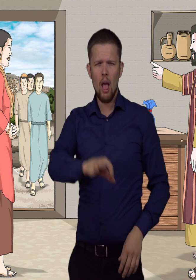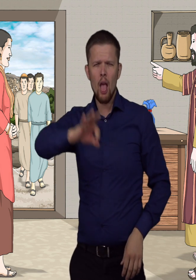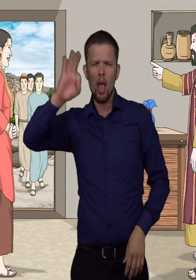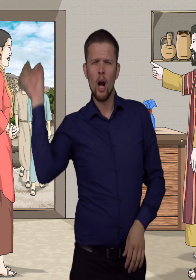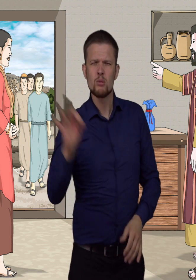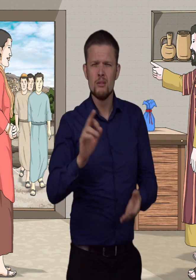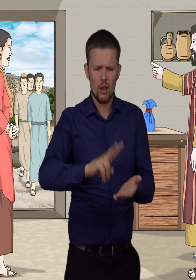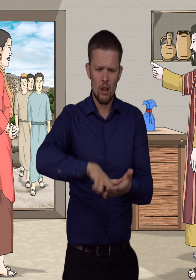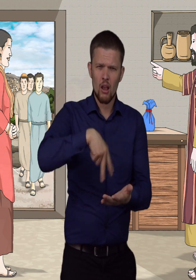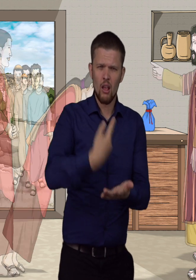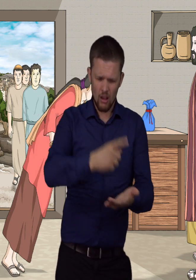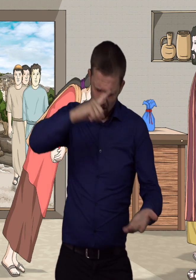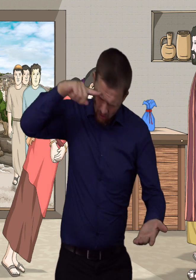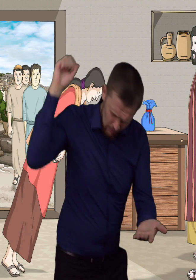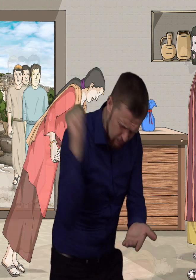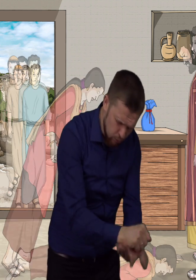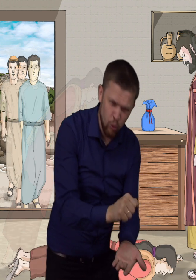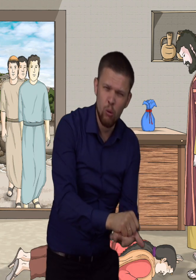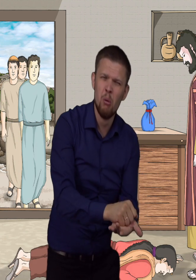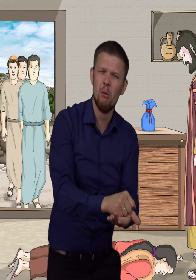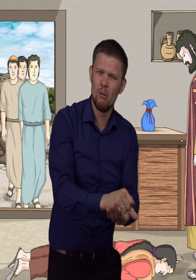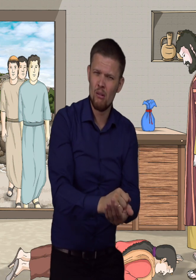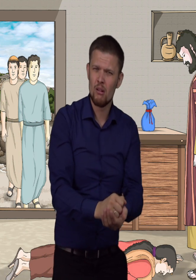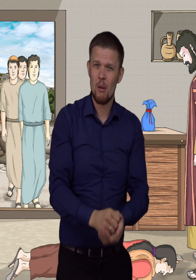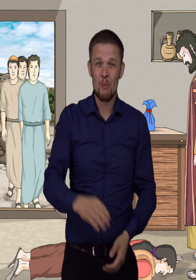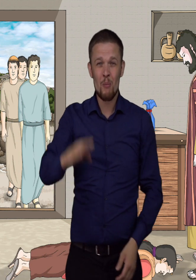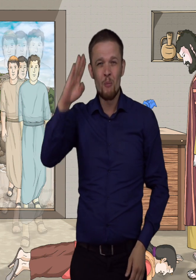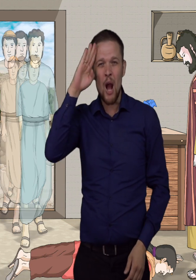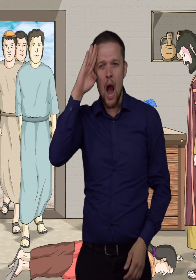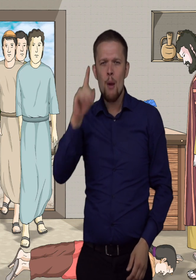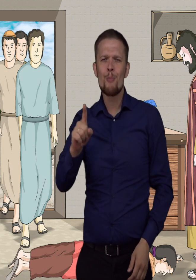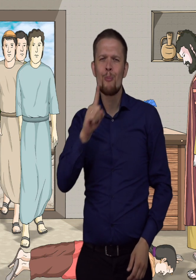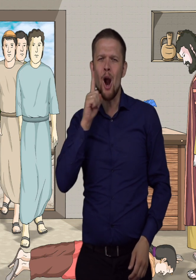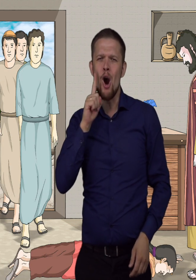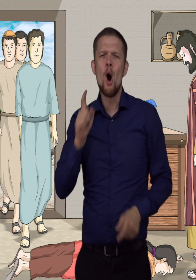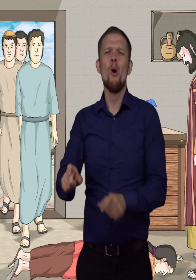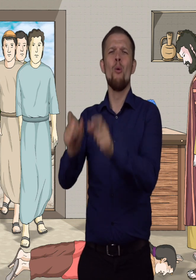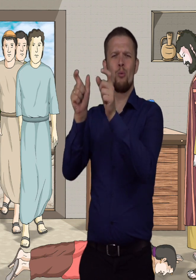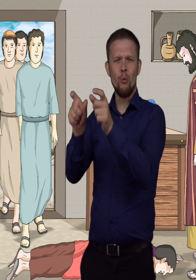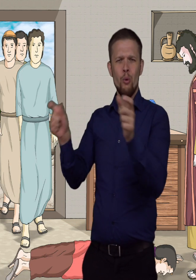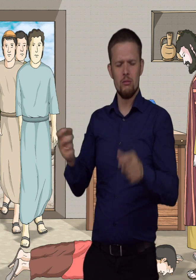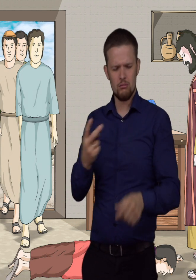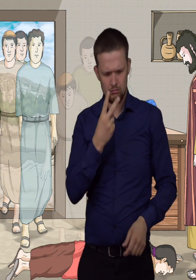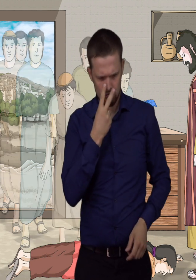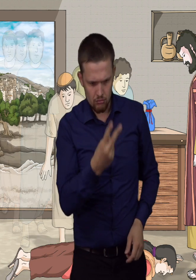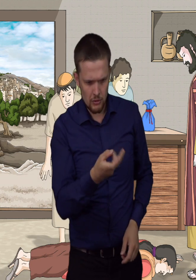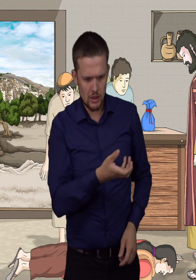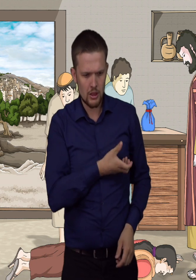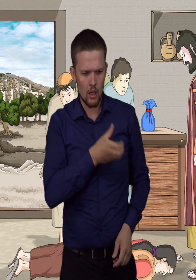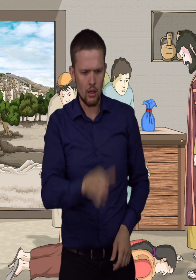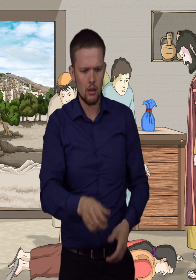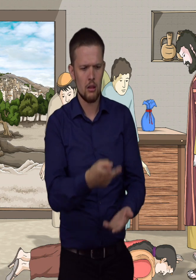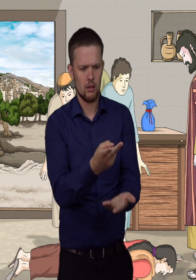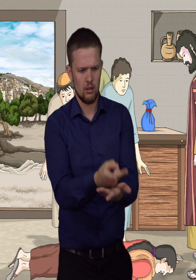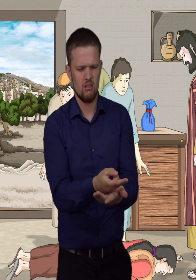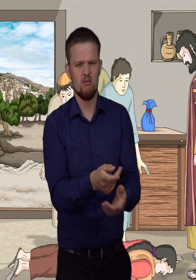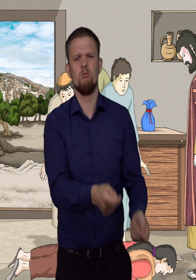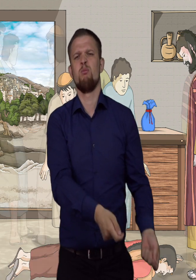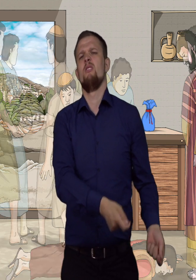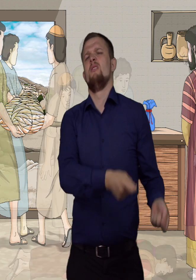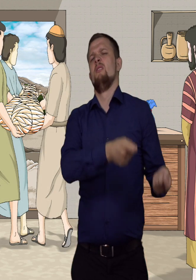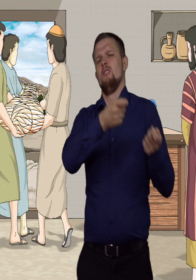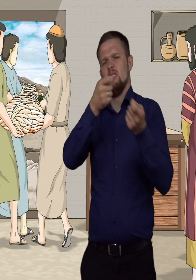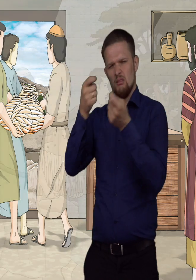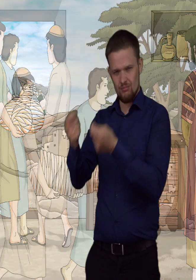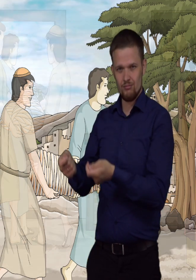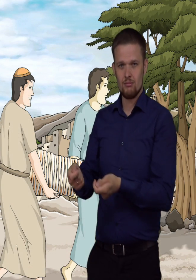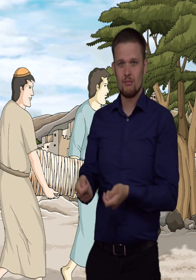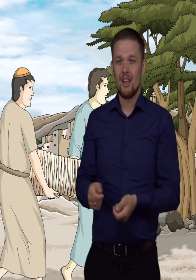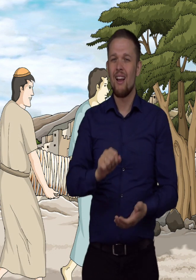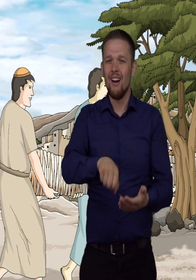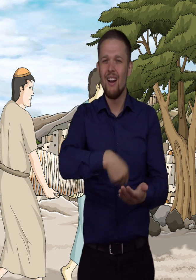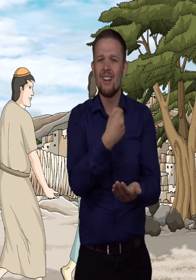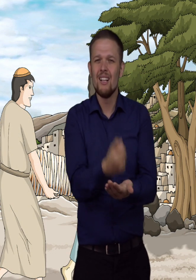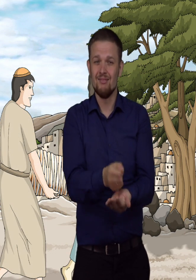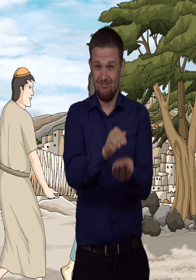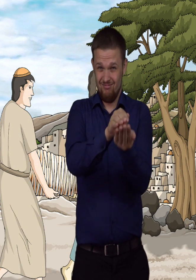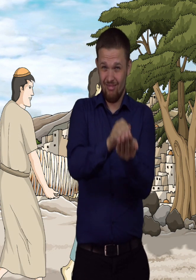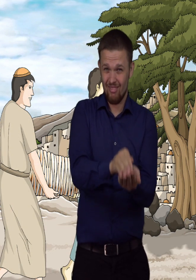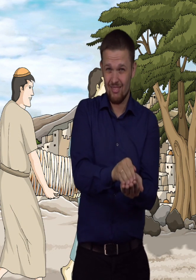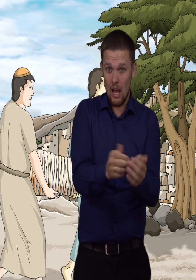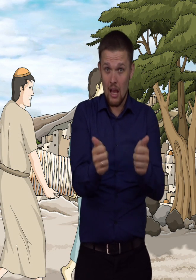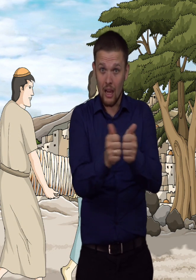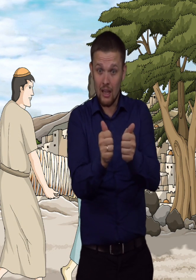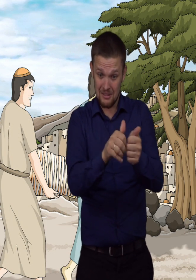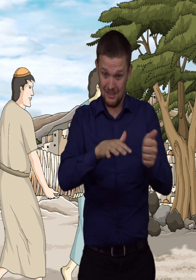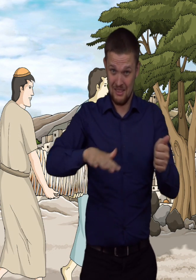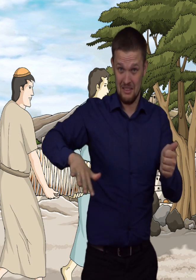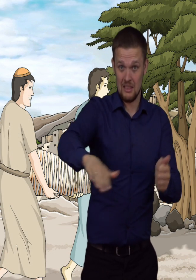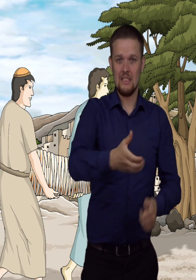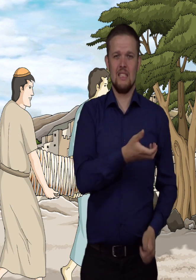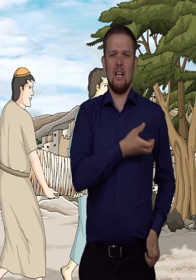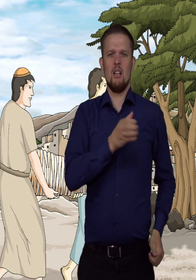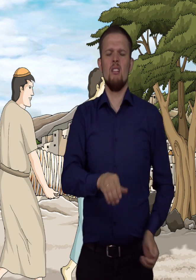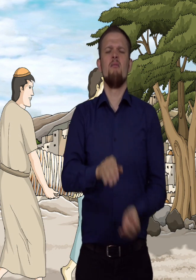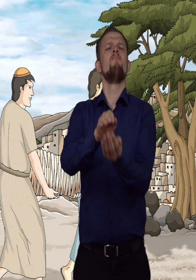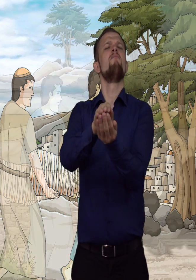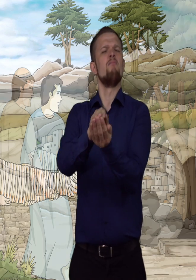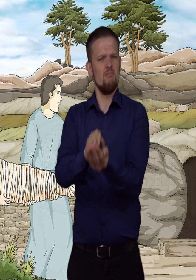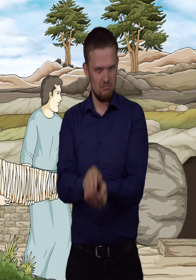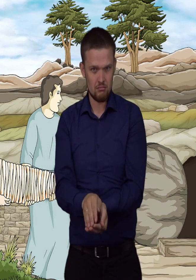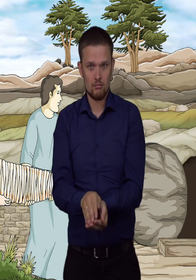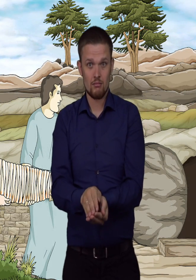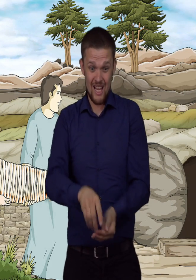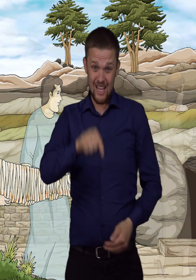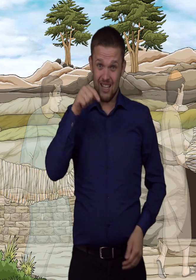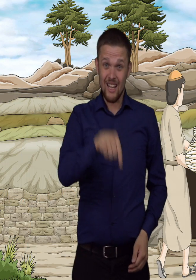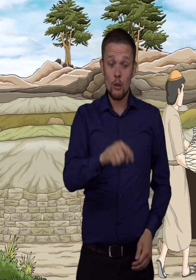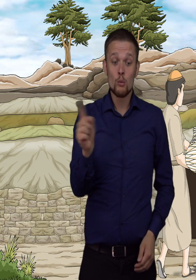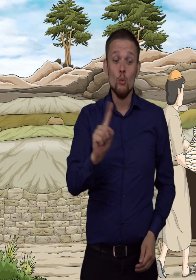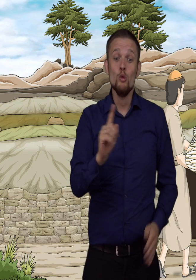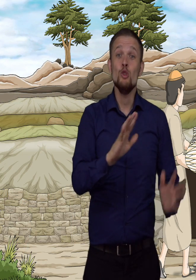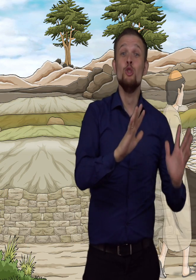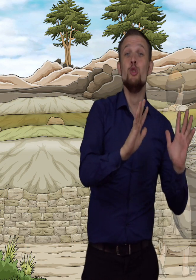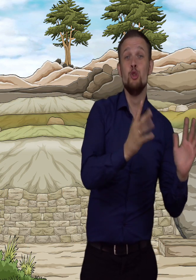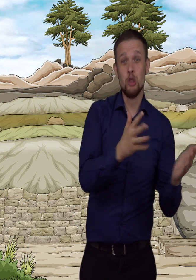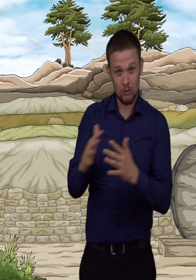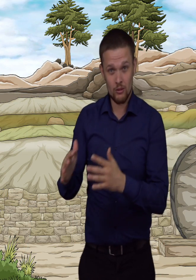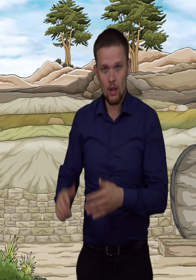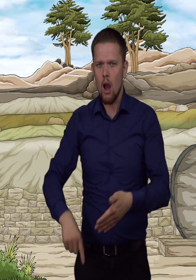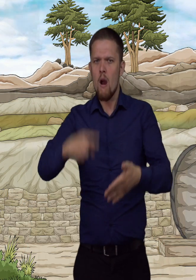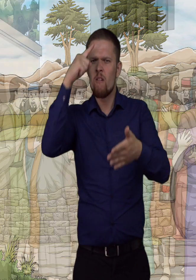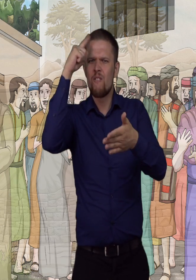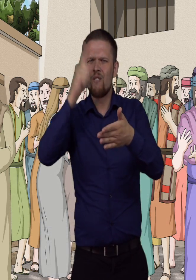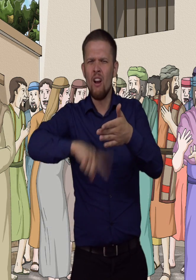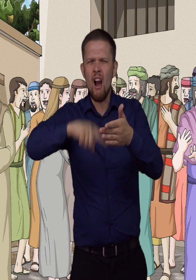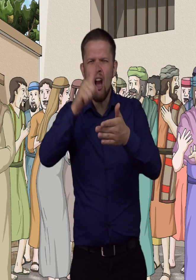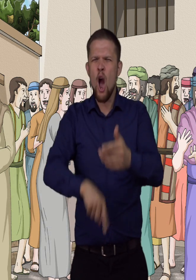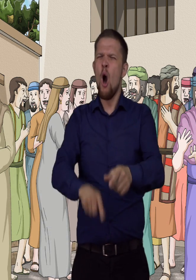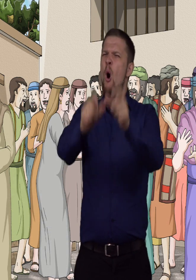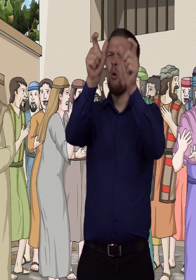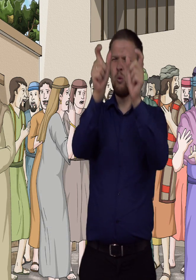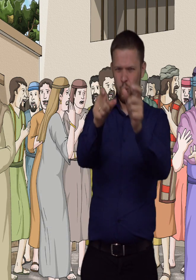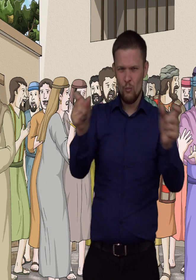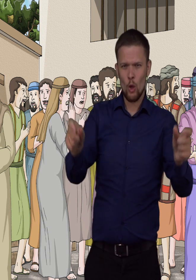At that instant she fell down at his feet and died. Then the young men came in and, finding her dead, carried her out and buried her beside her husband.